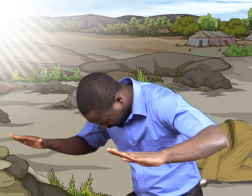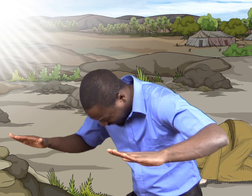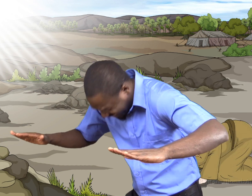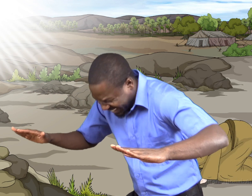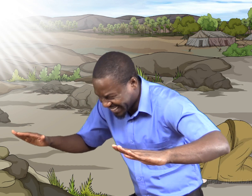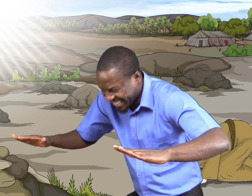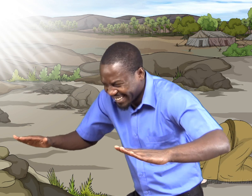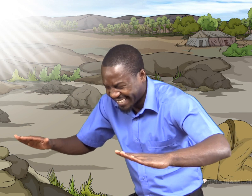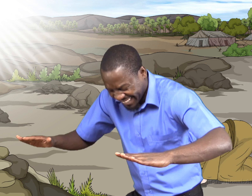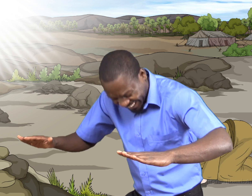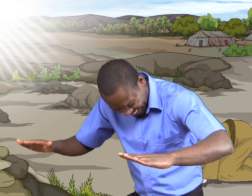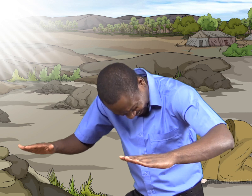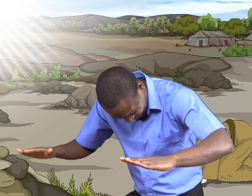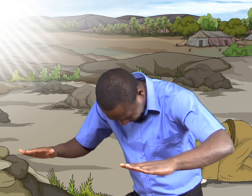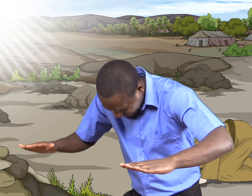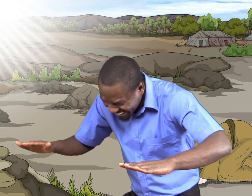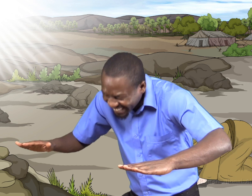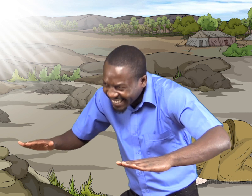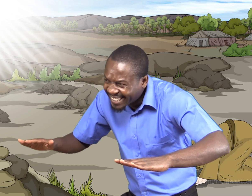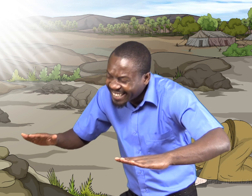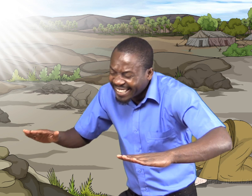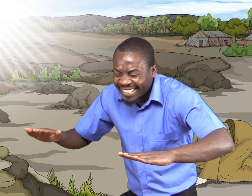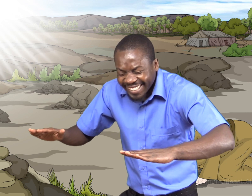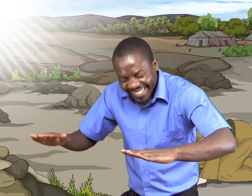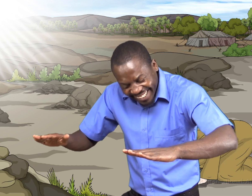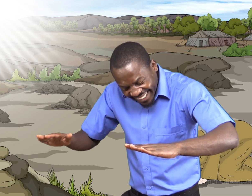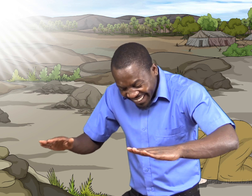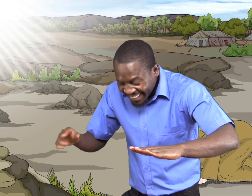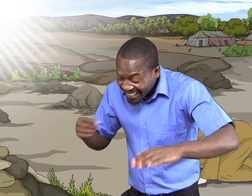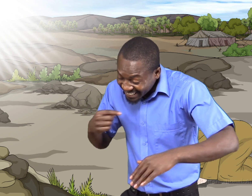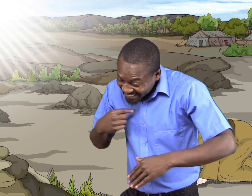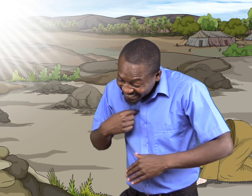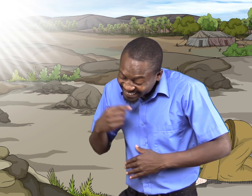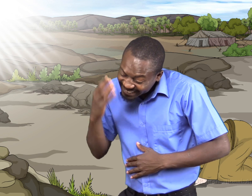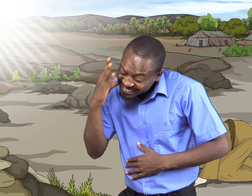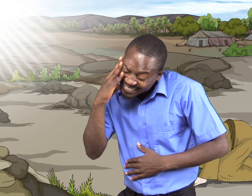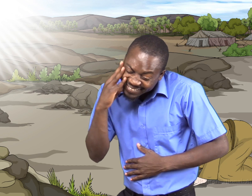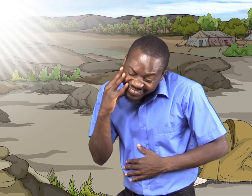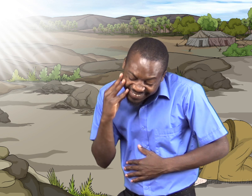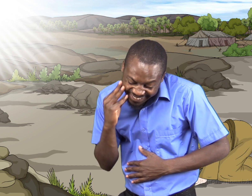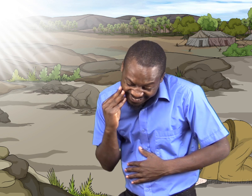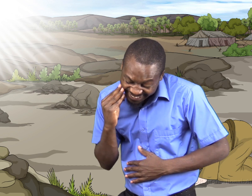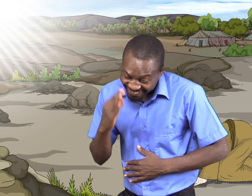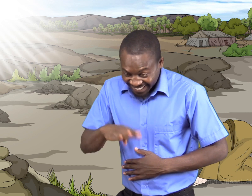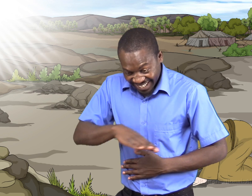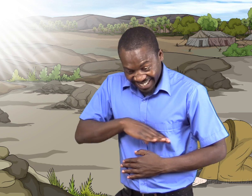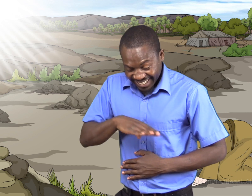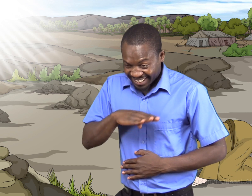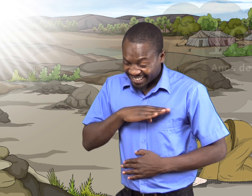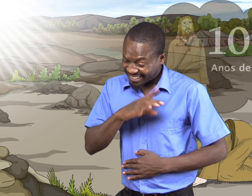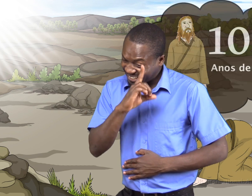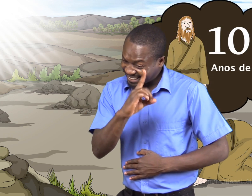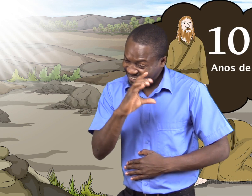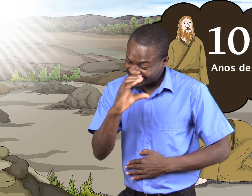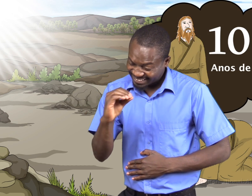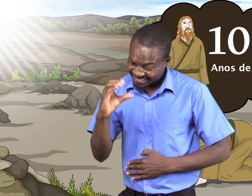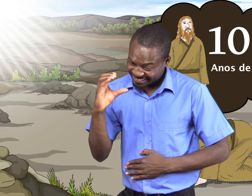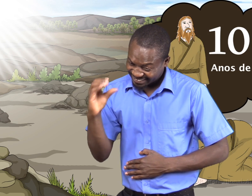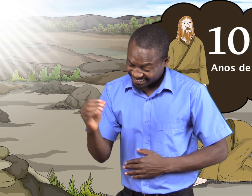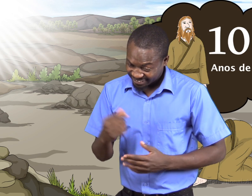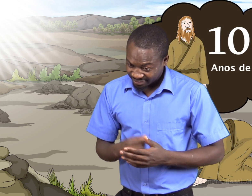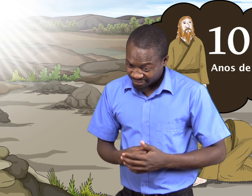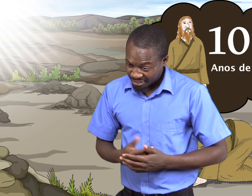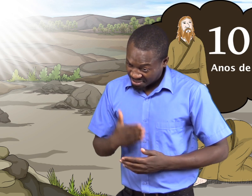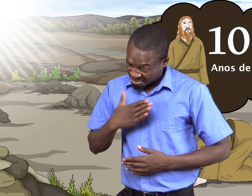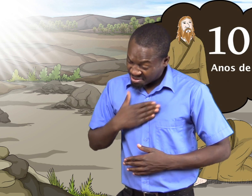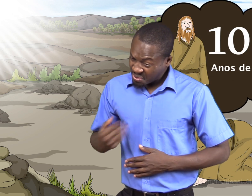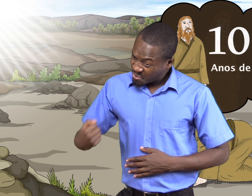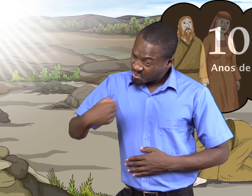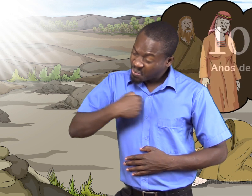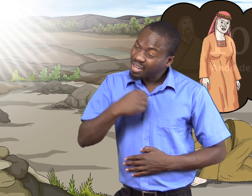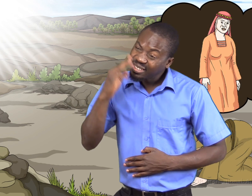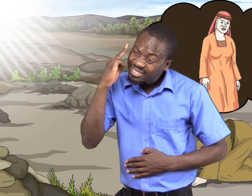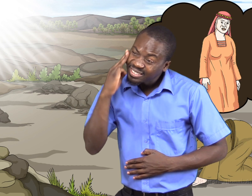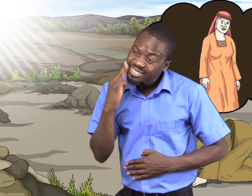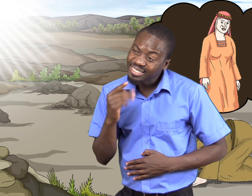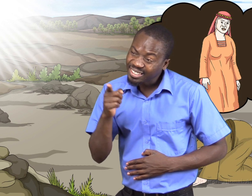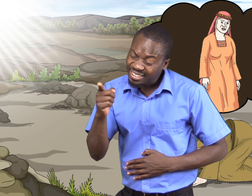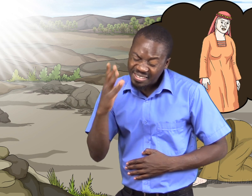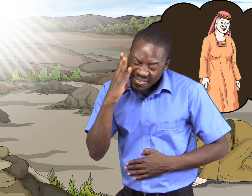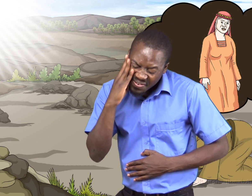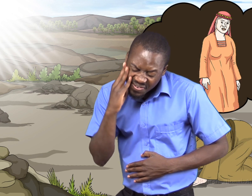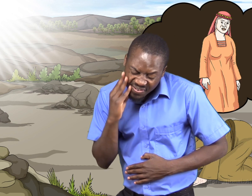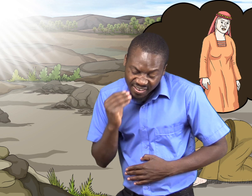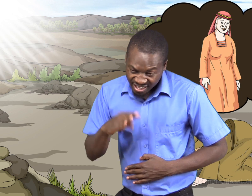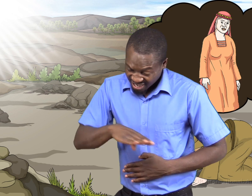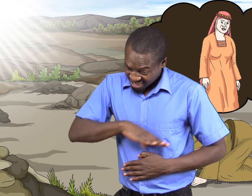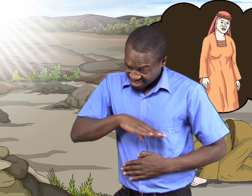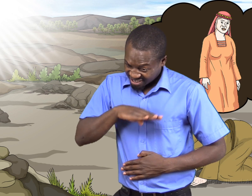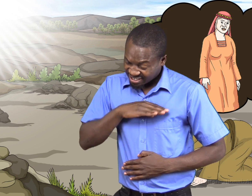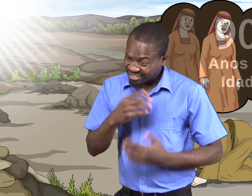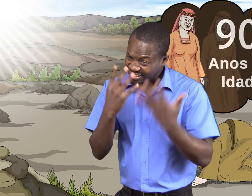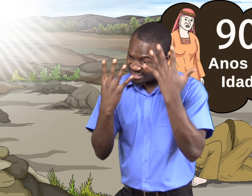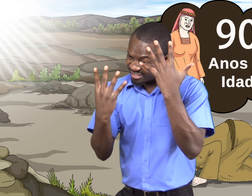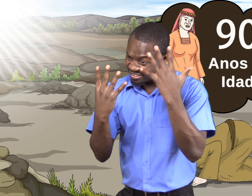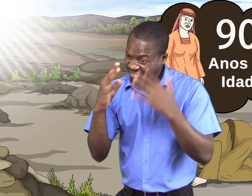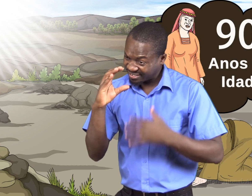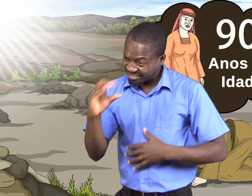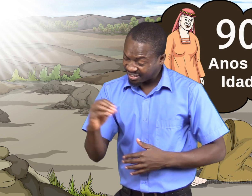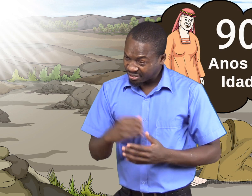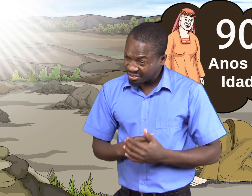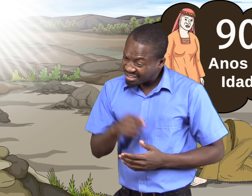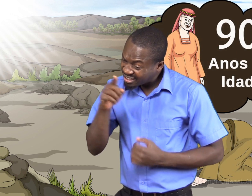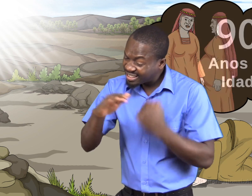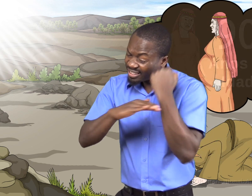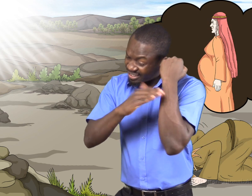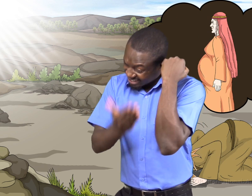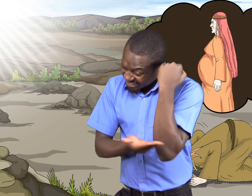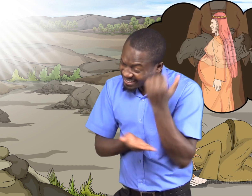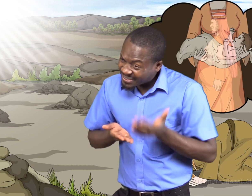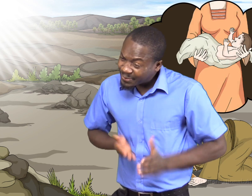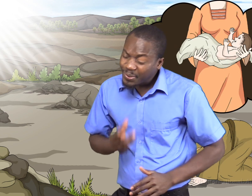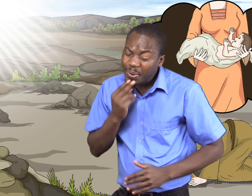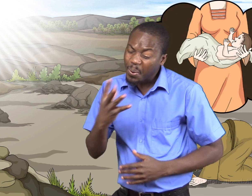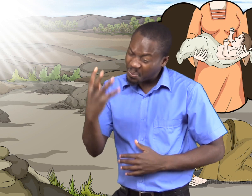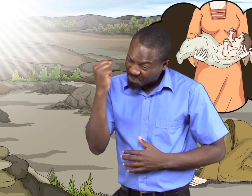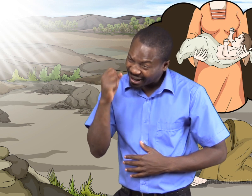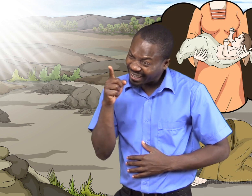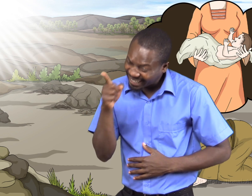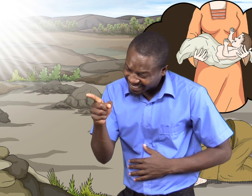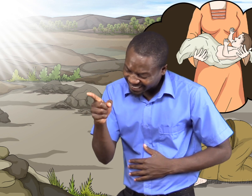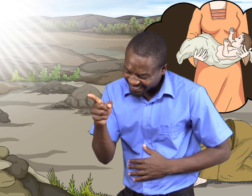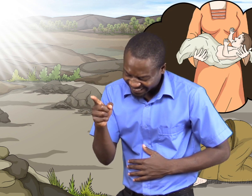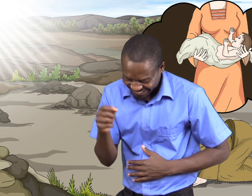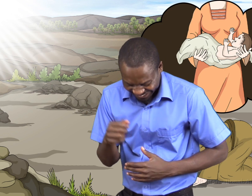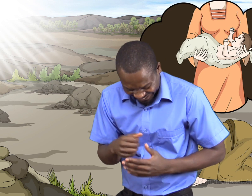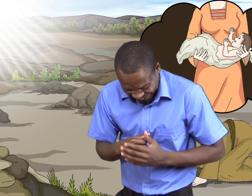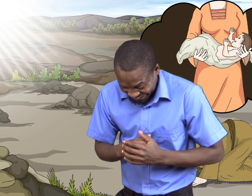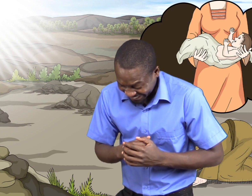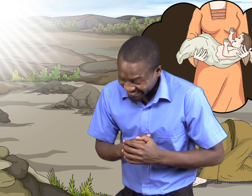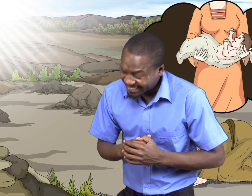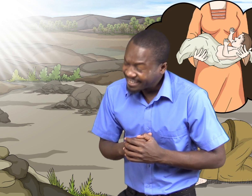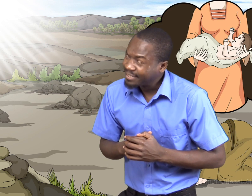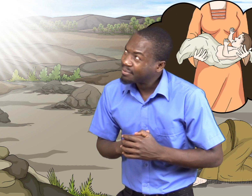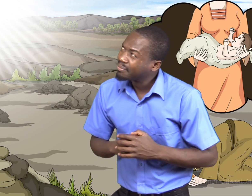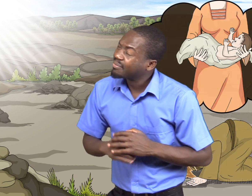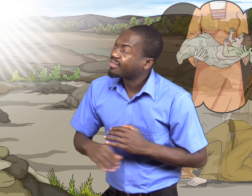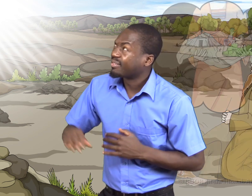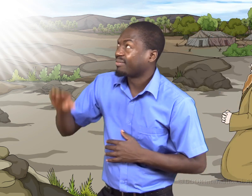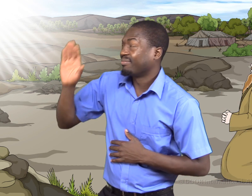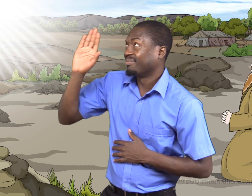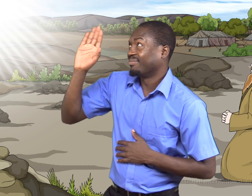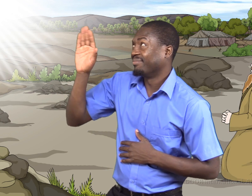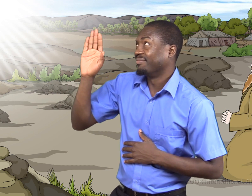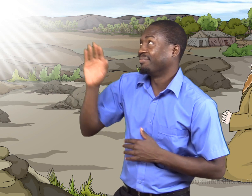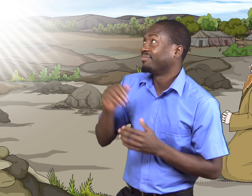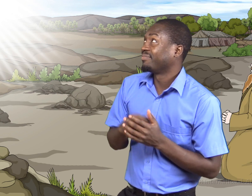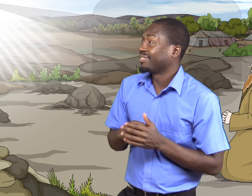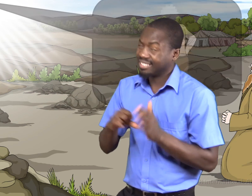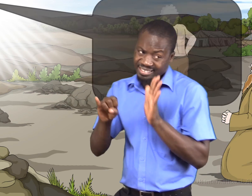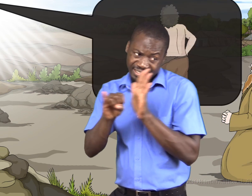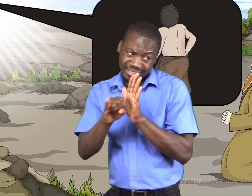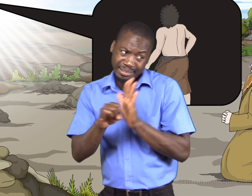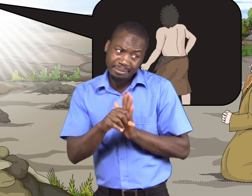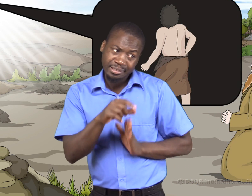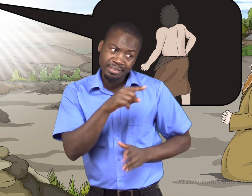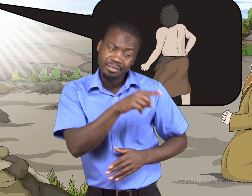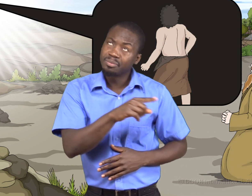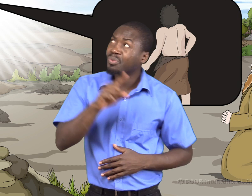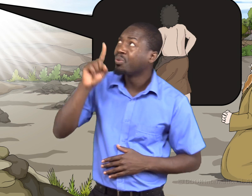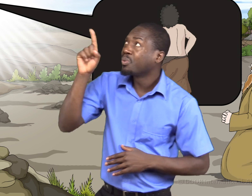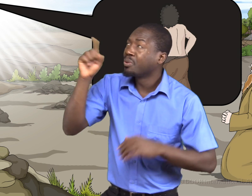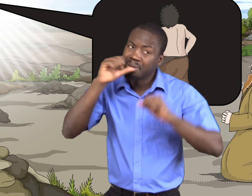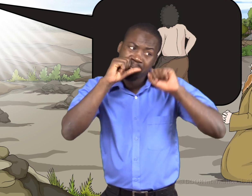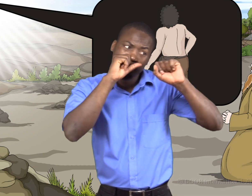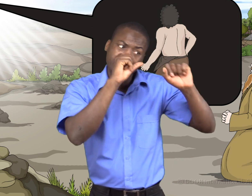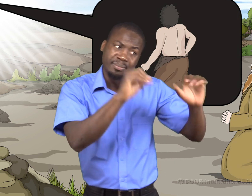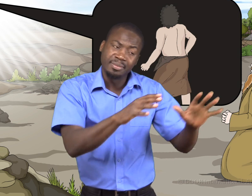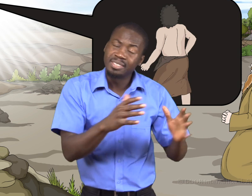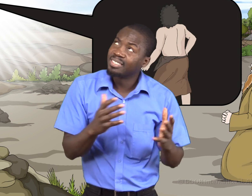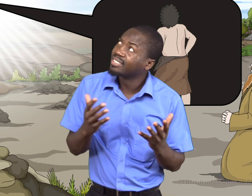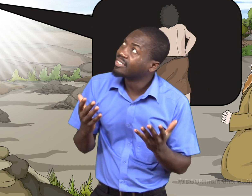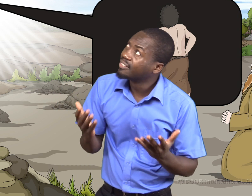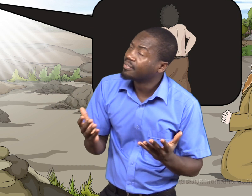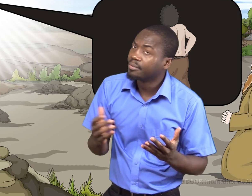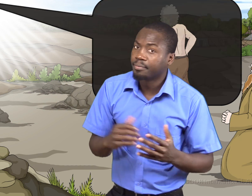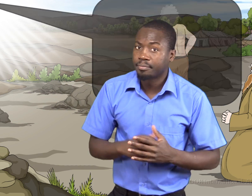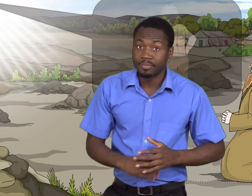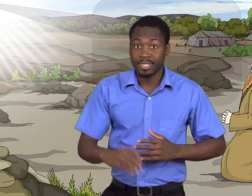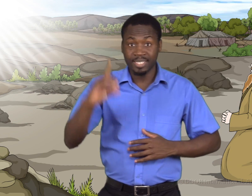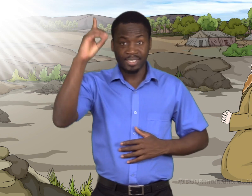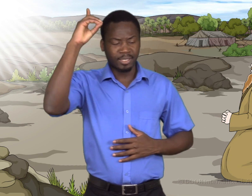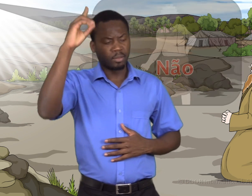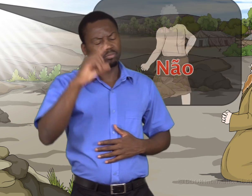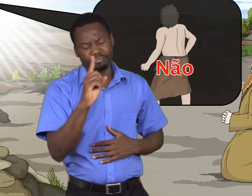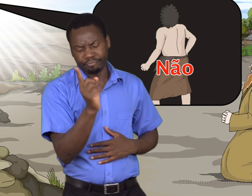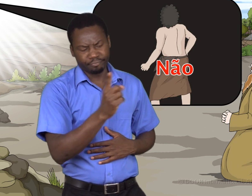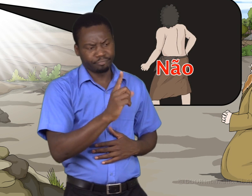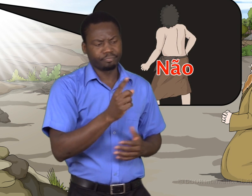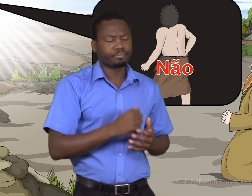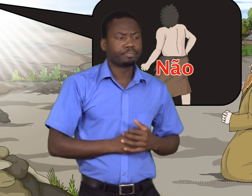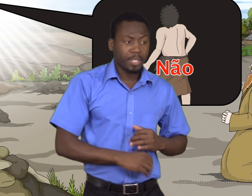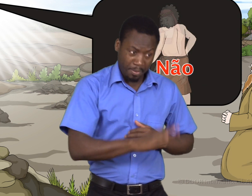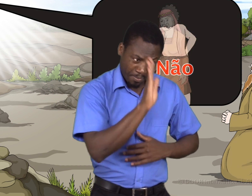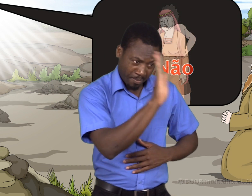Then he laughed and said to himself, “Can a child be born to a man who is a hundred years old? Can Sarah give birth at the age of ninety?” And Abraham said to God, “O that Ishmael might live under Your blessing!”